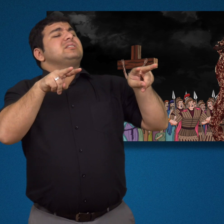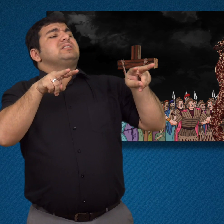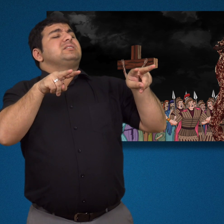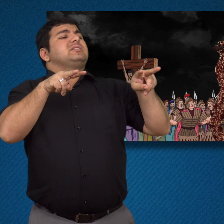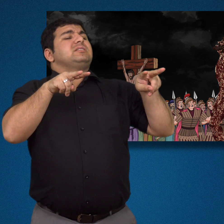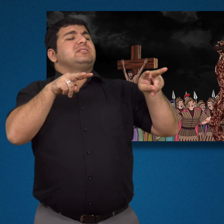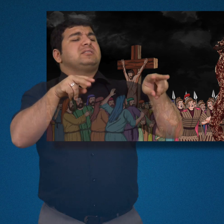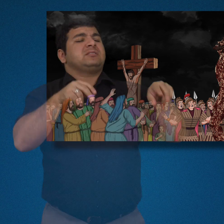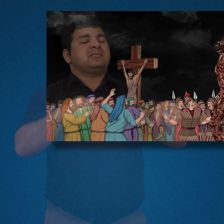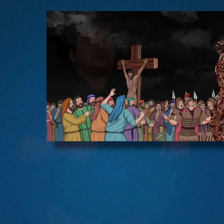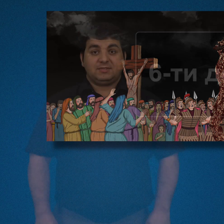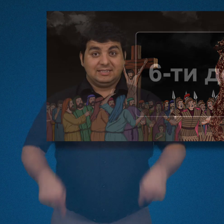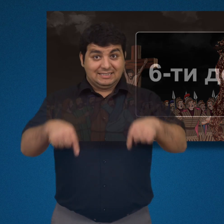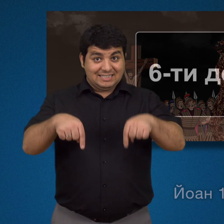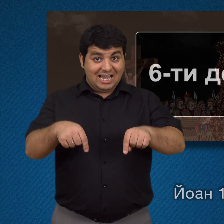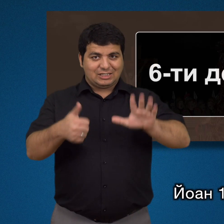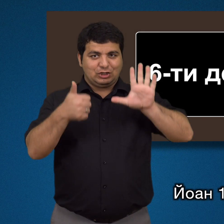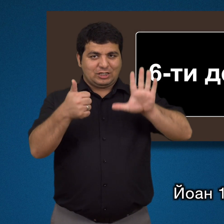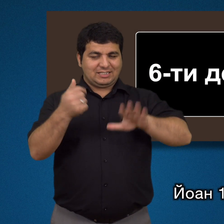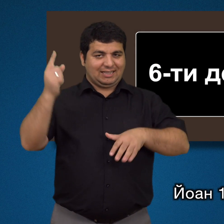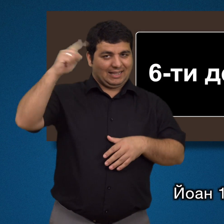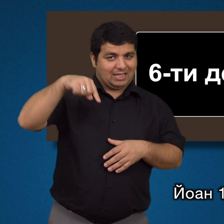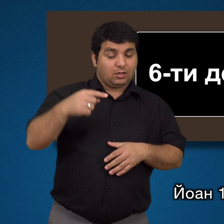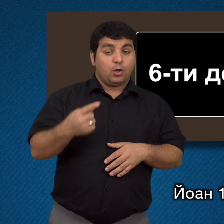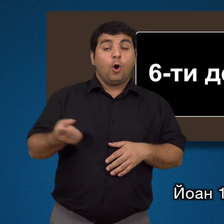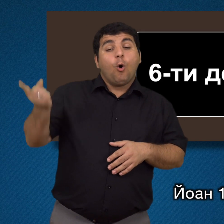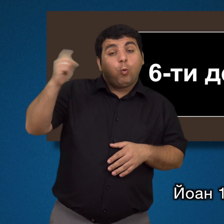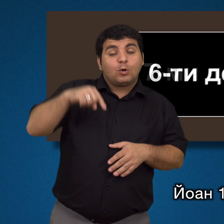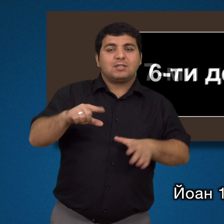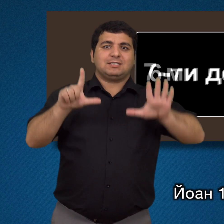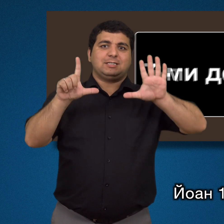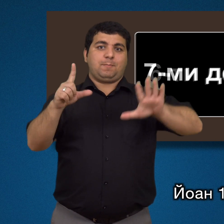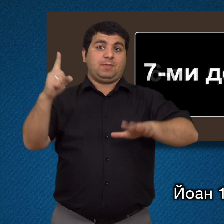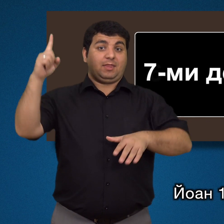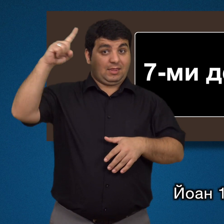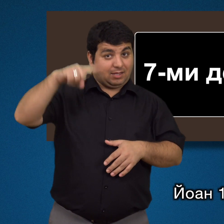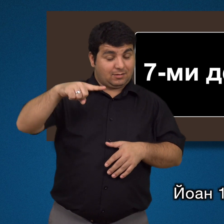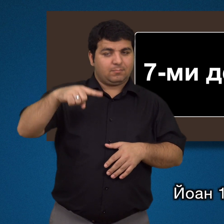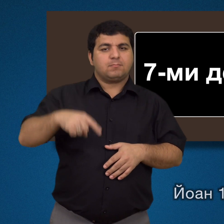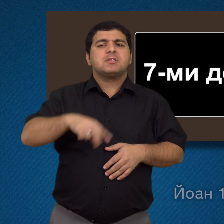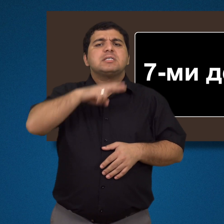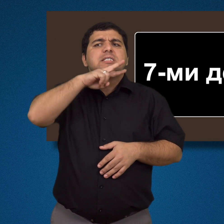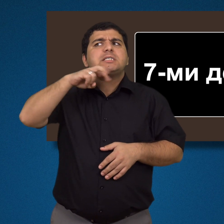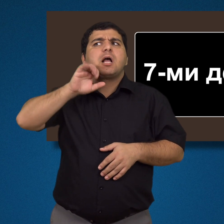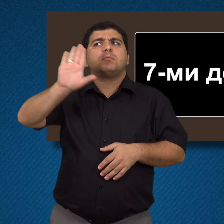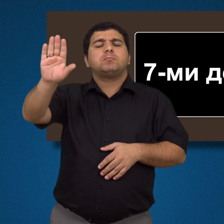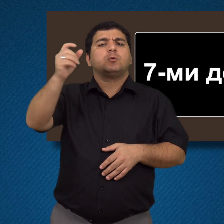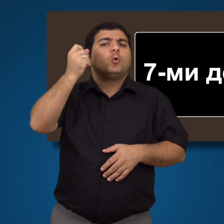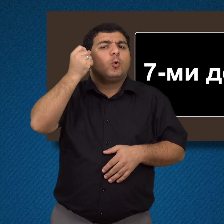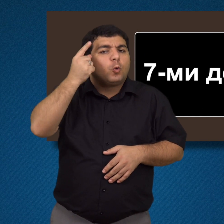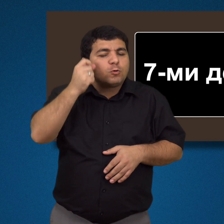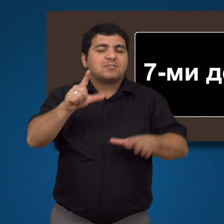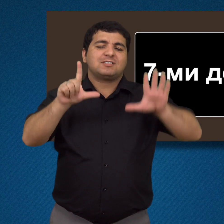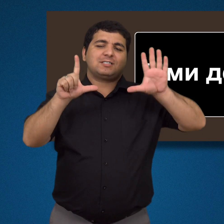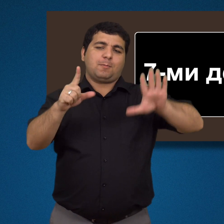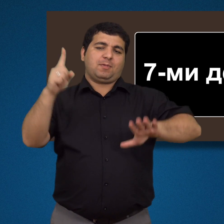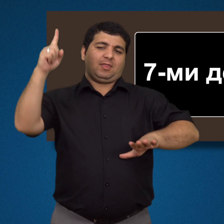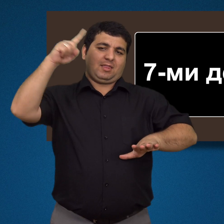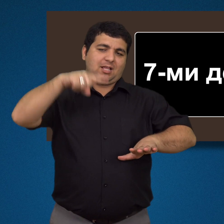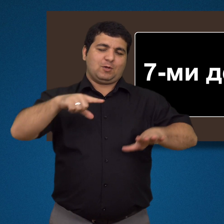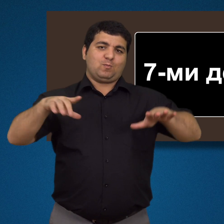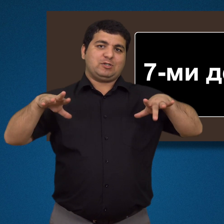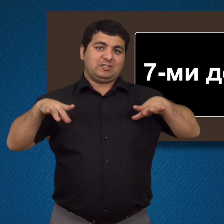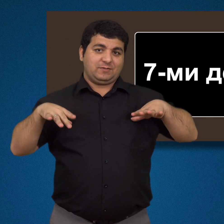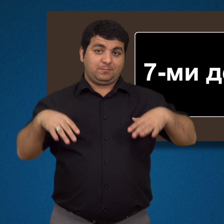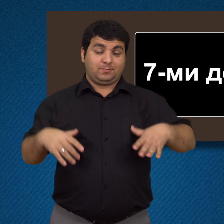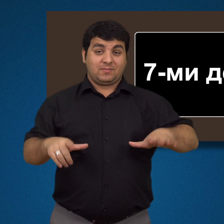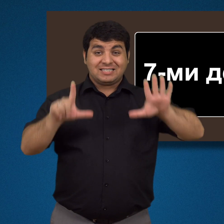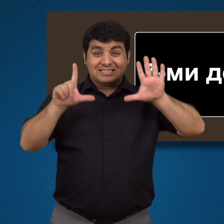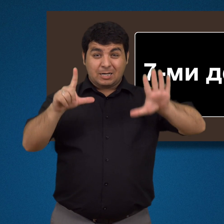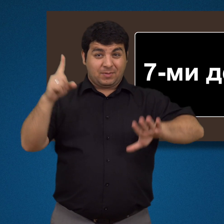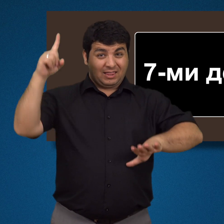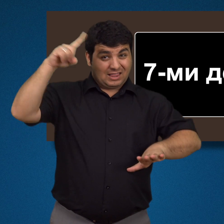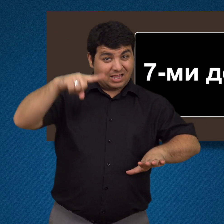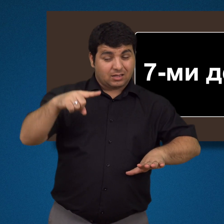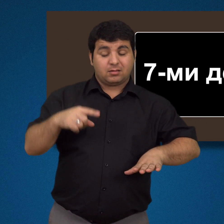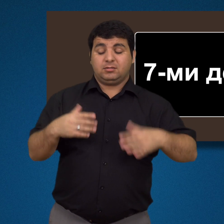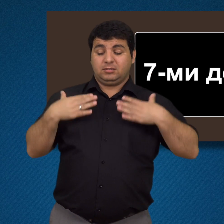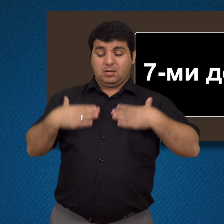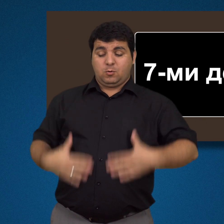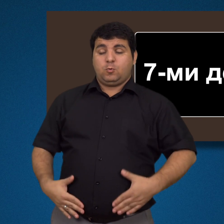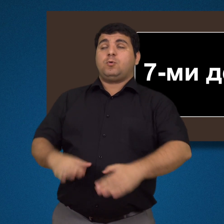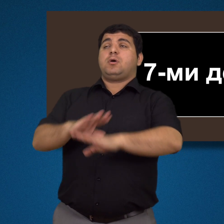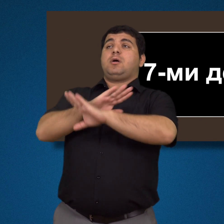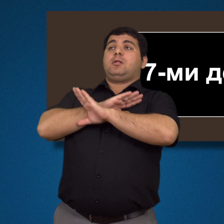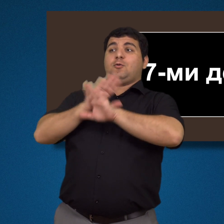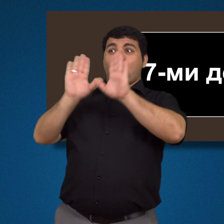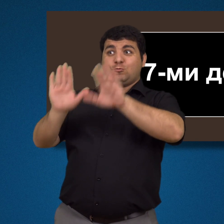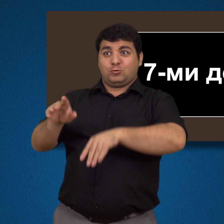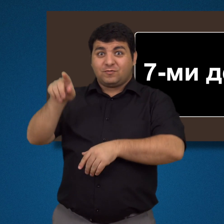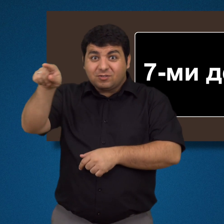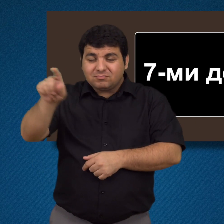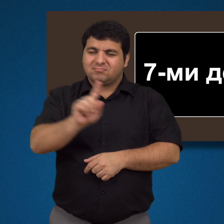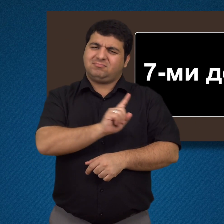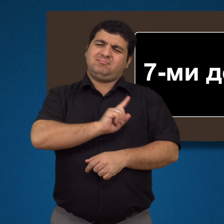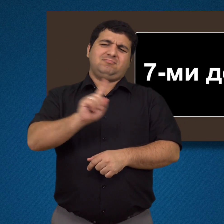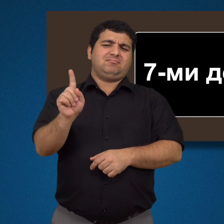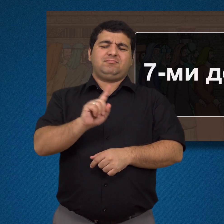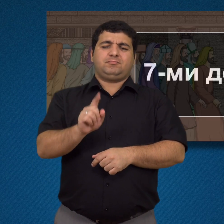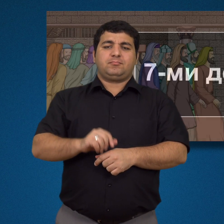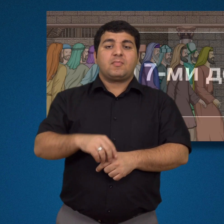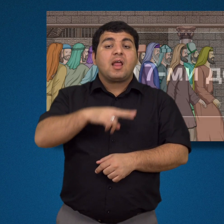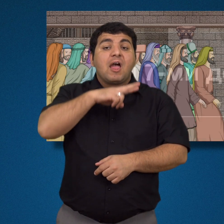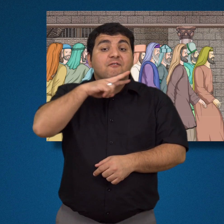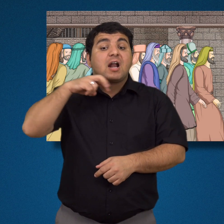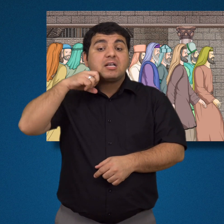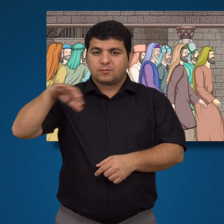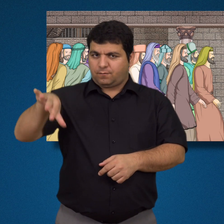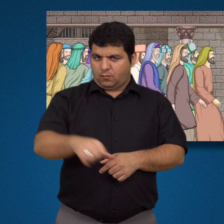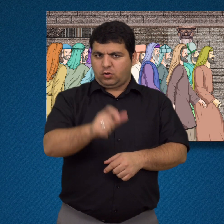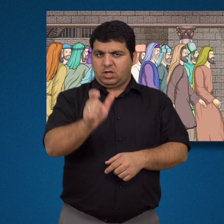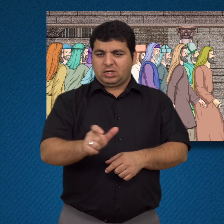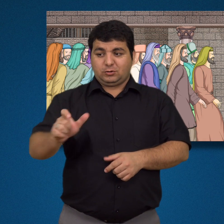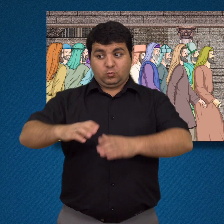It was the day of Preparation, and the next day was a High Sabbath.